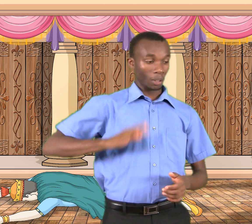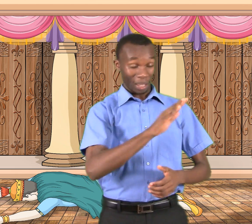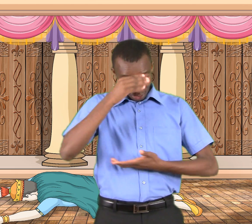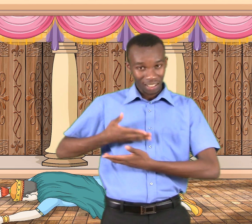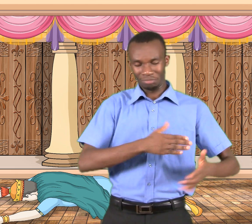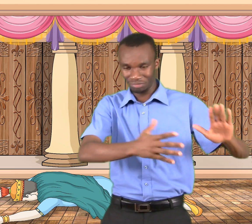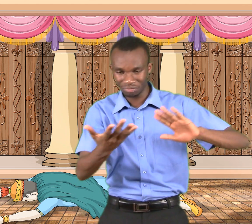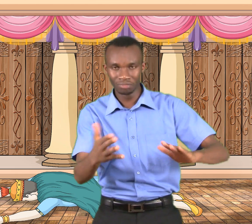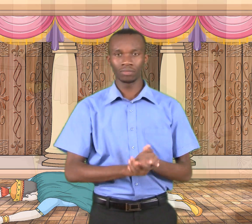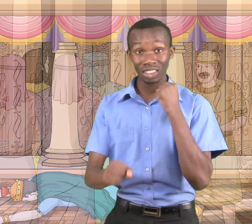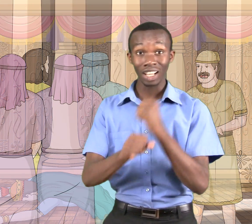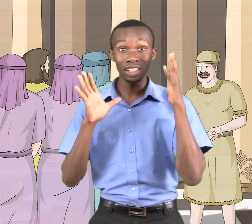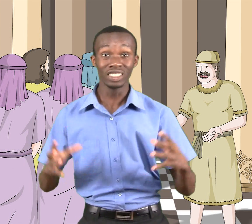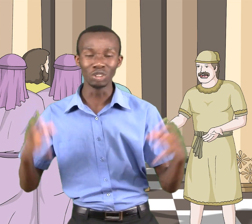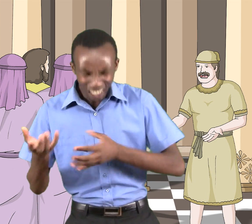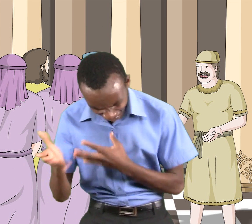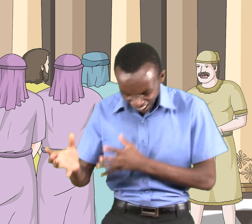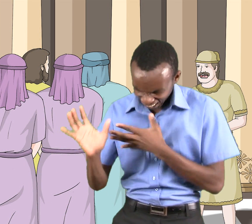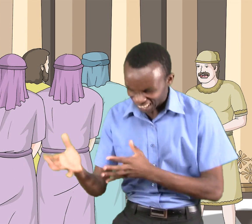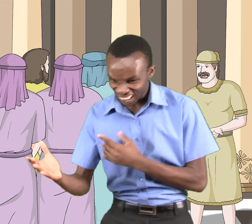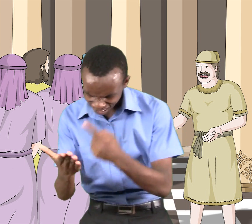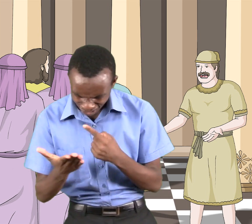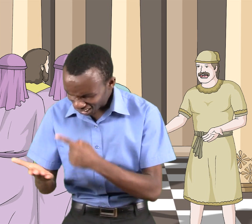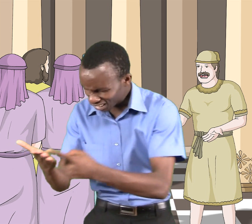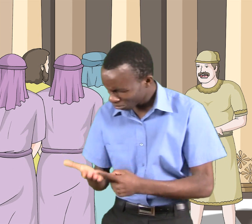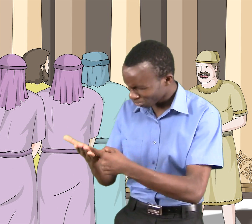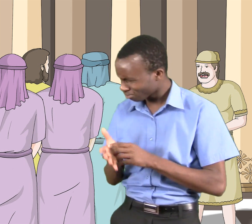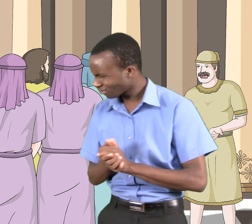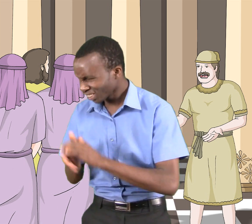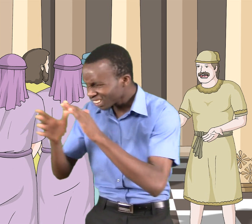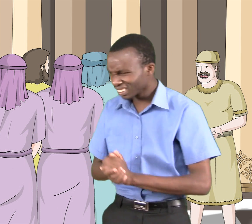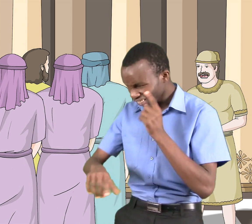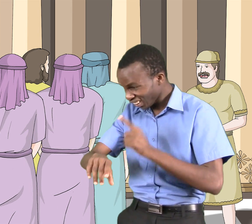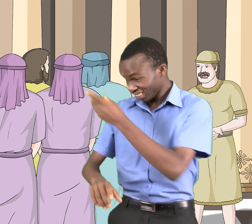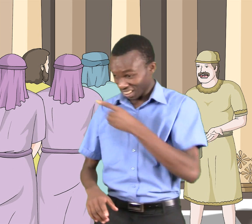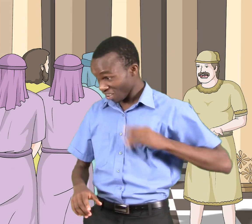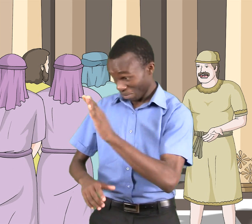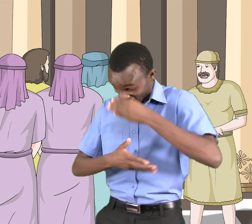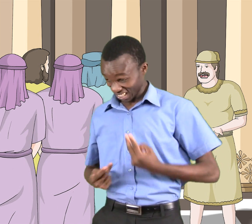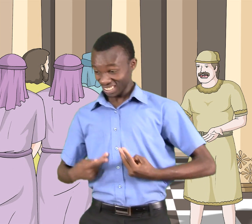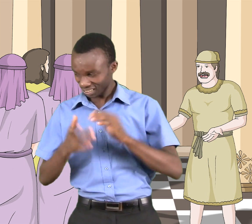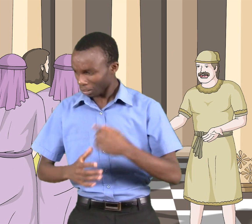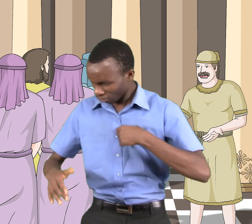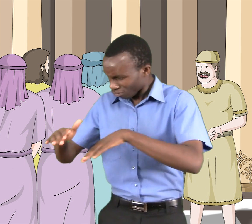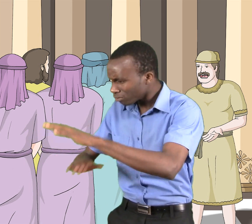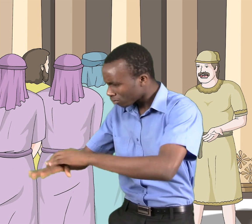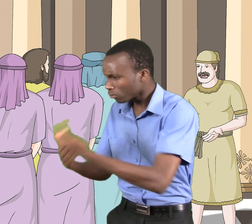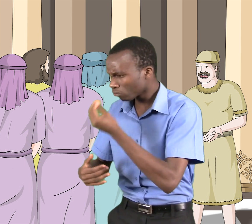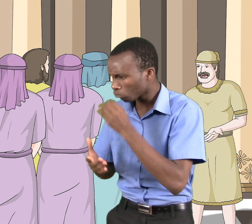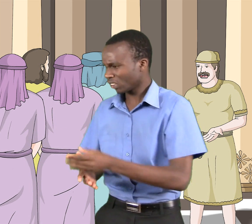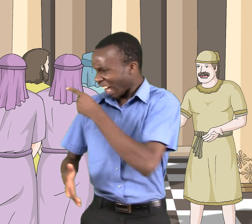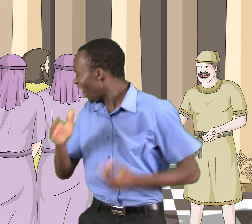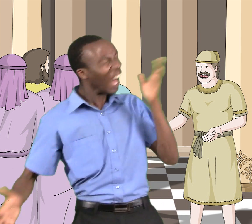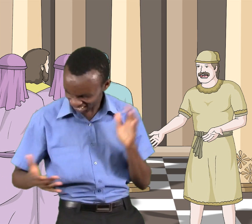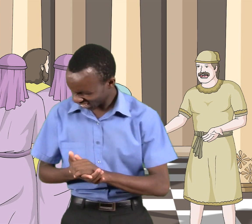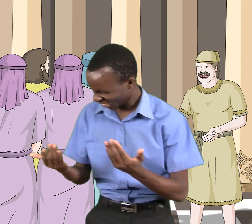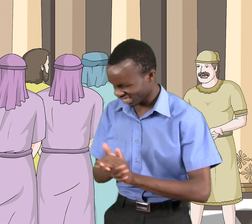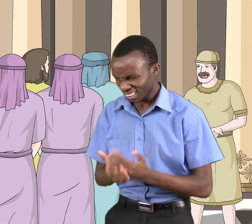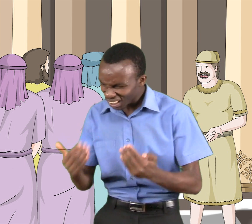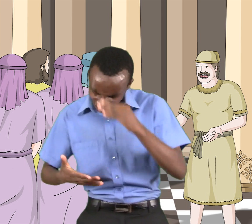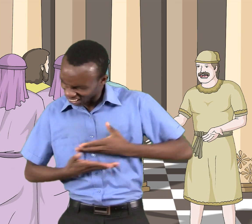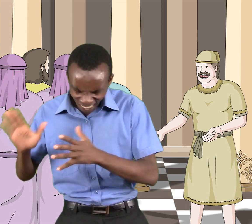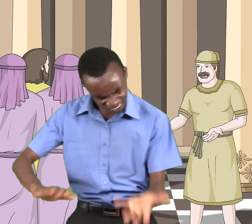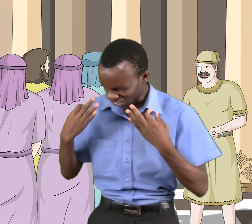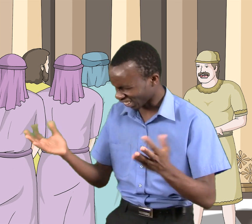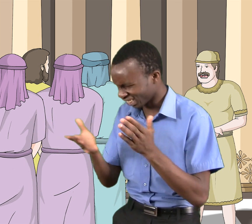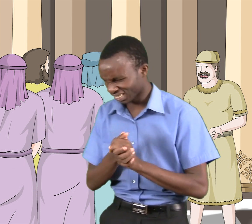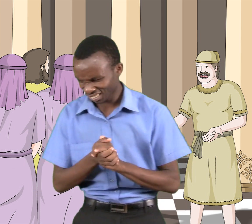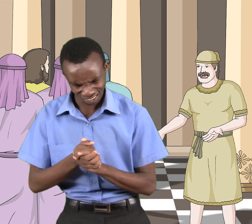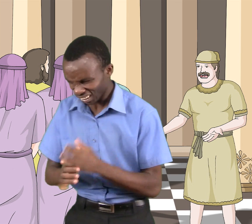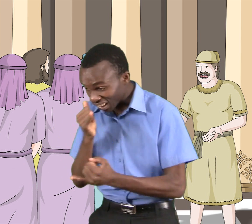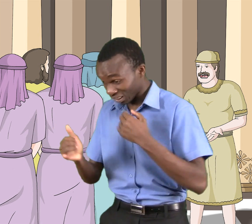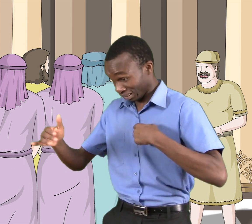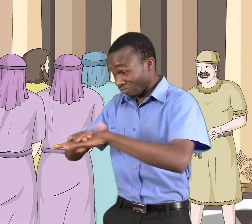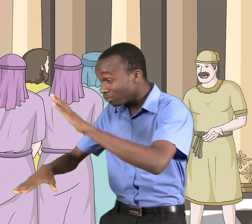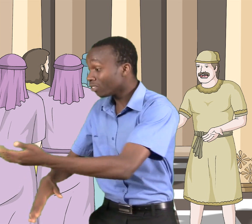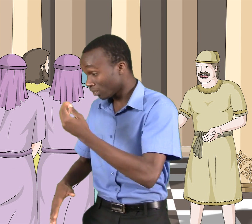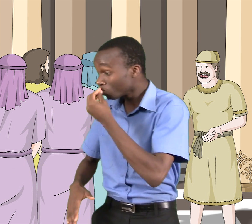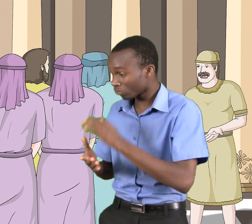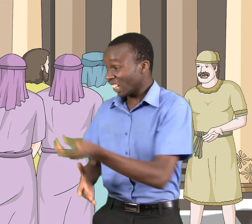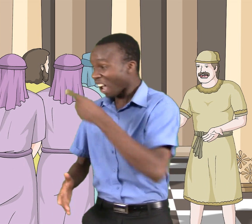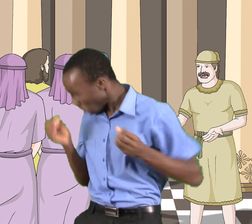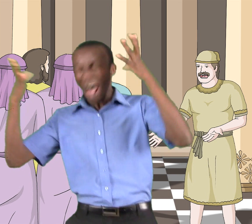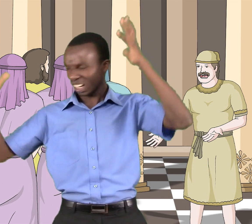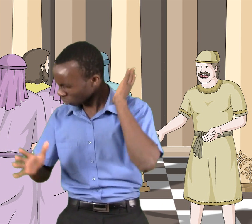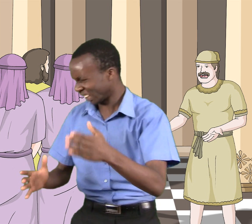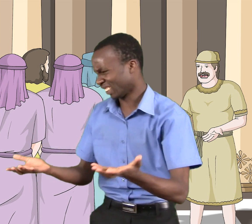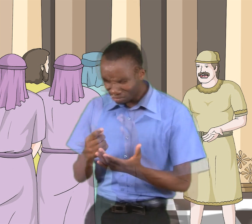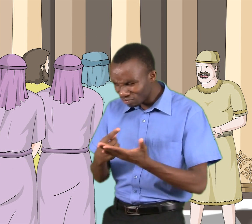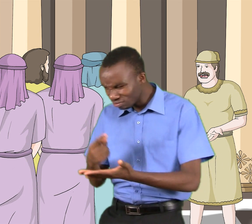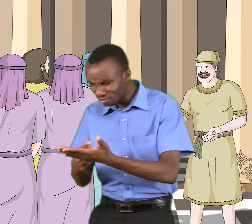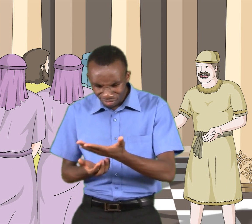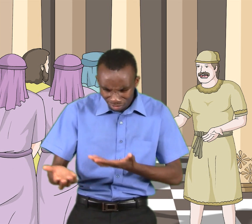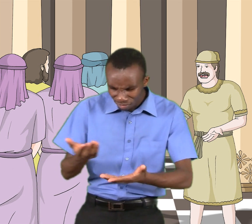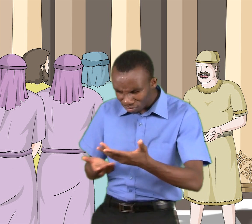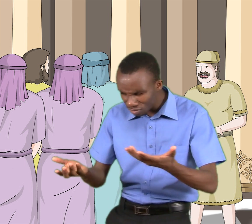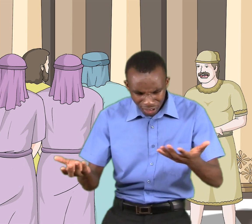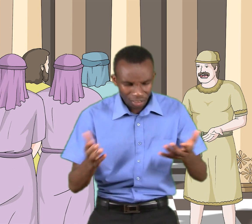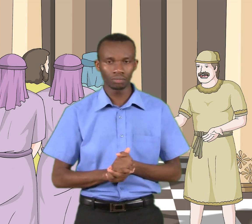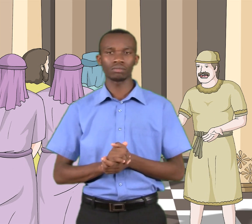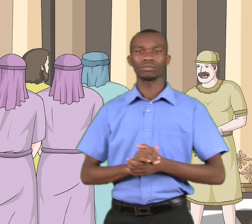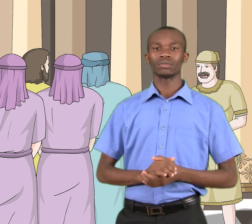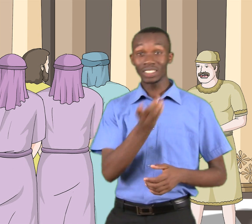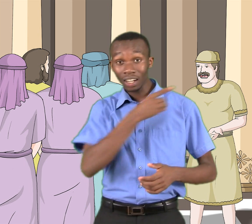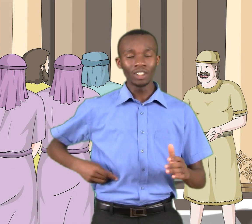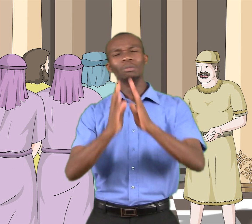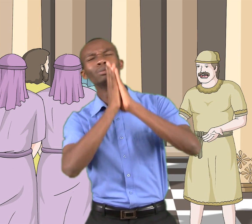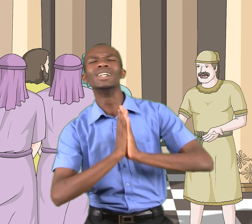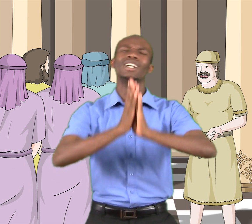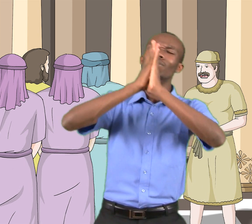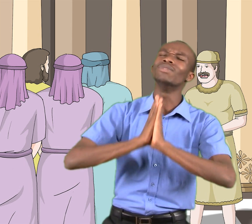But David’s servants were afraid to tell him that the child was dead, for they said, “Look, while the child was alive, we spoke to him, and he would not listen to us.